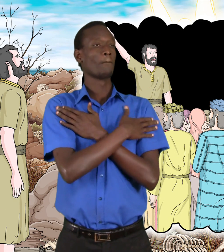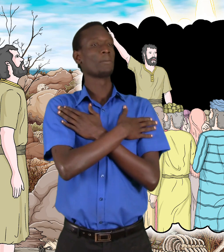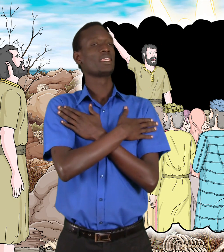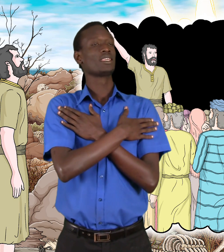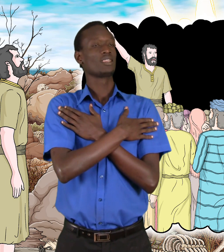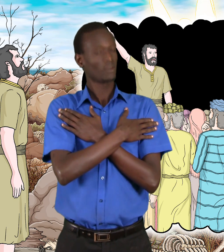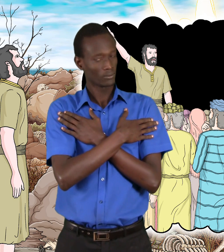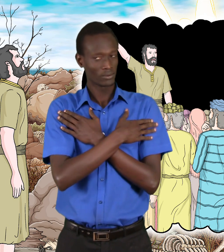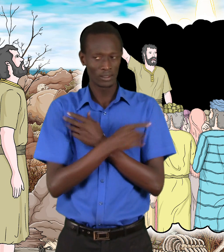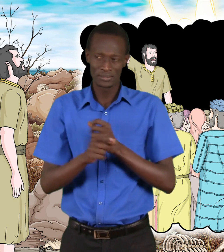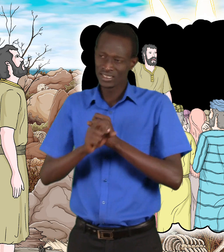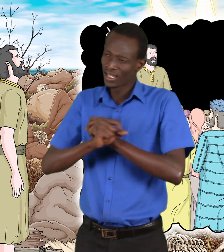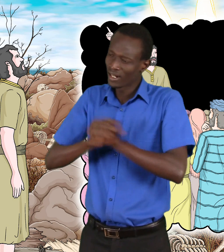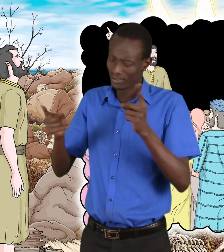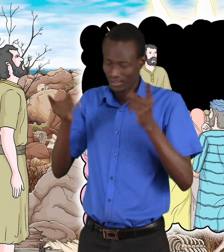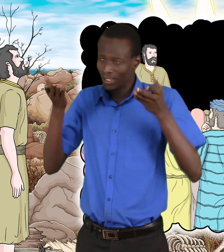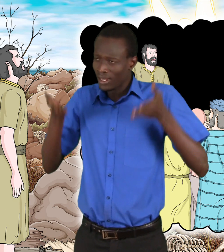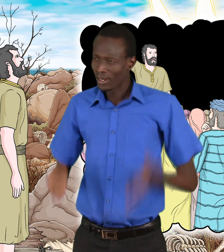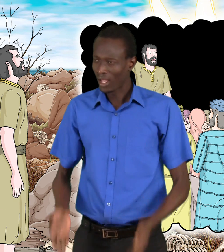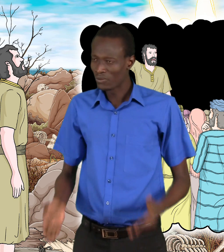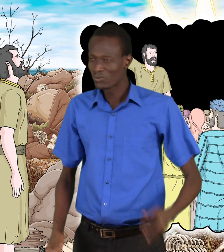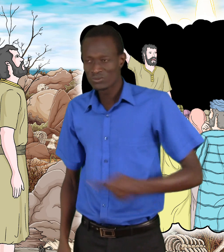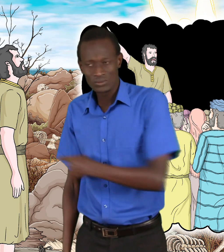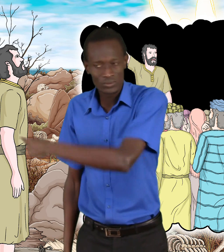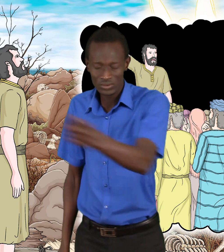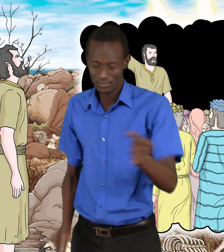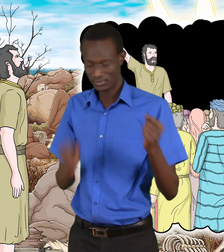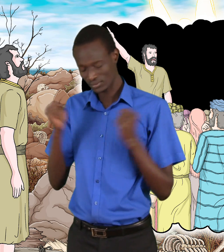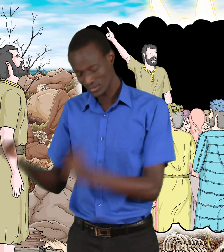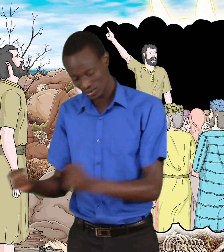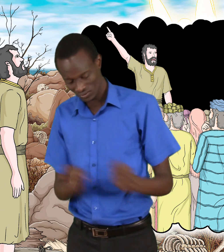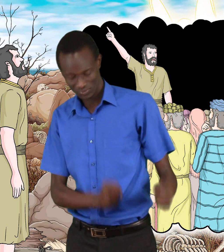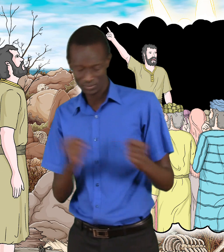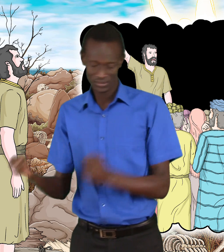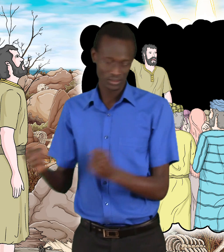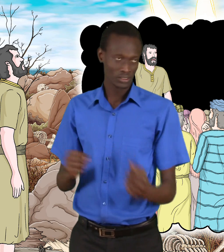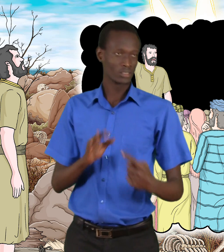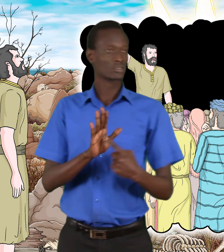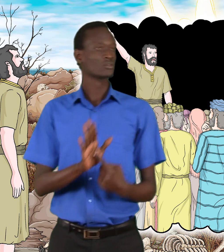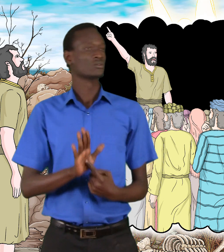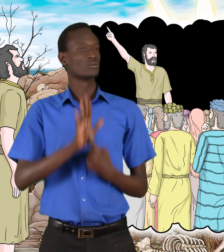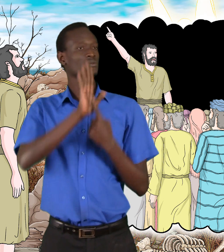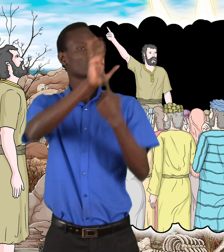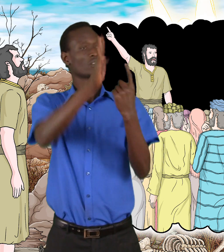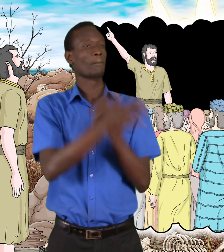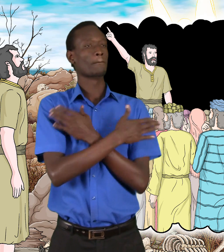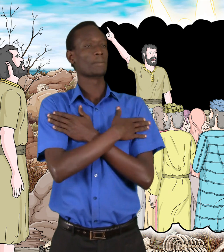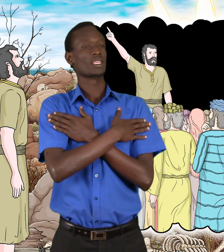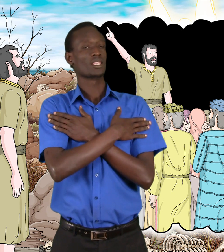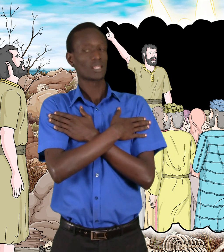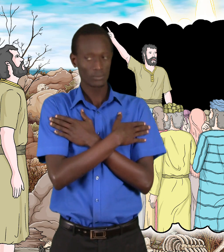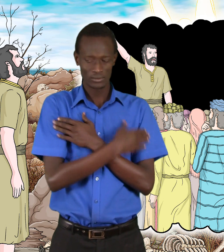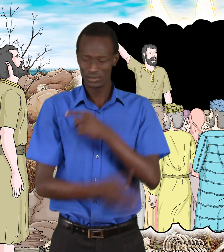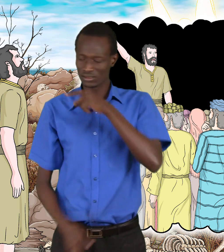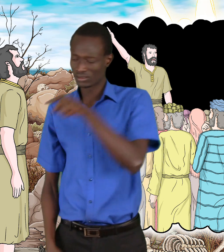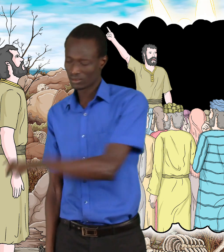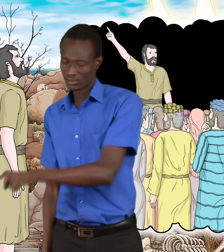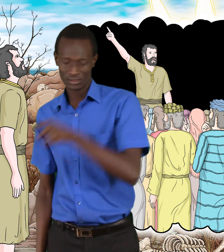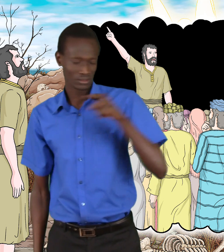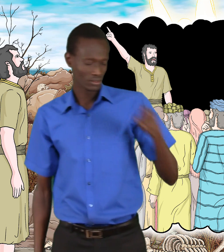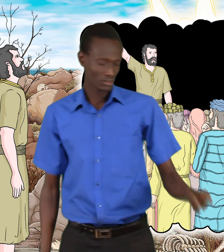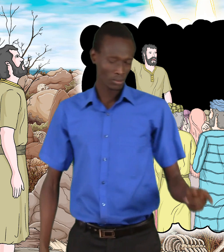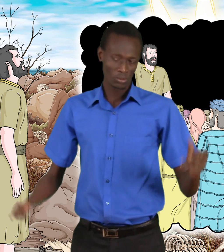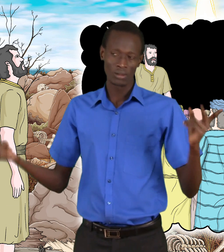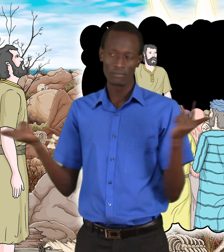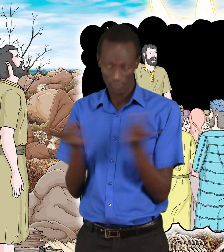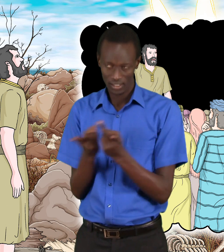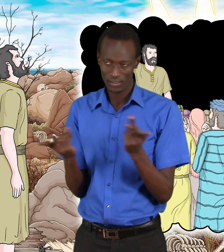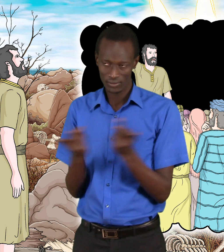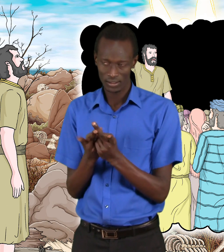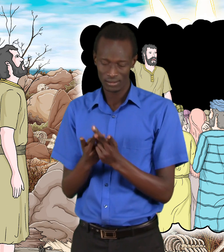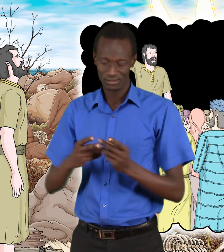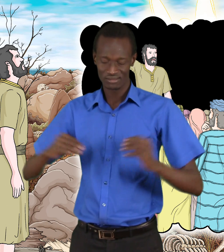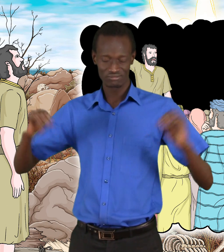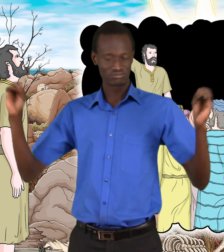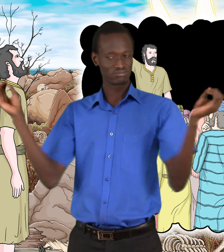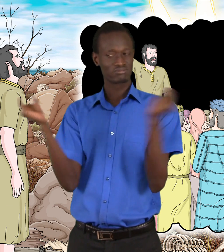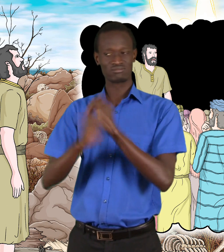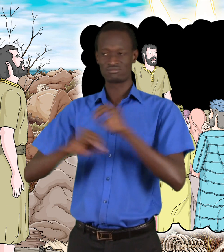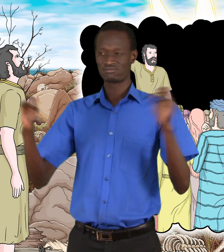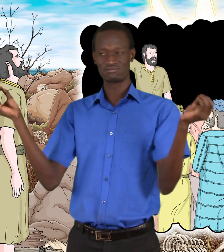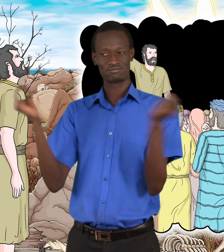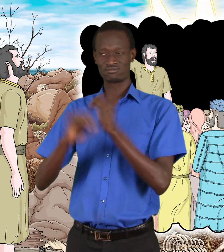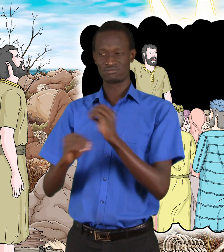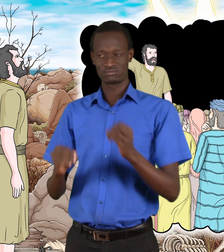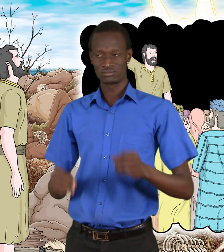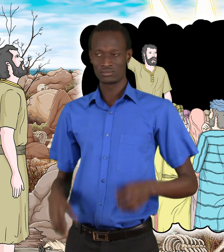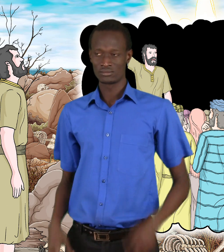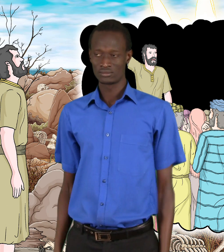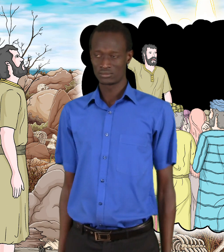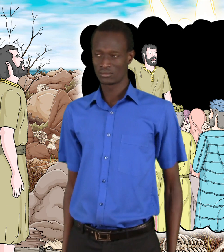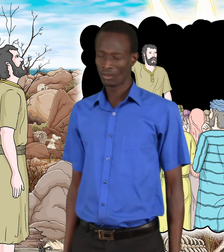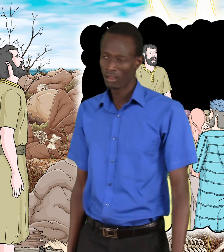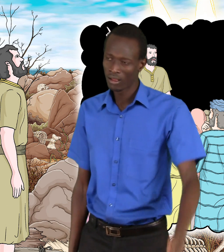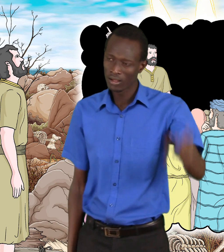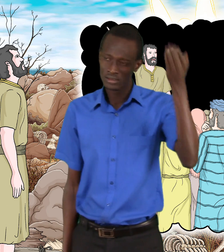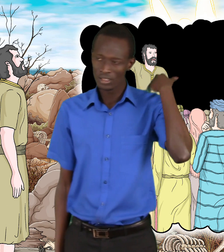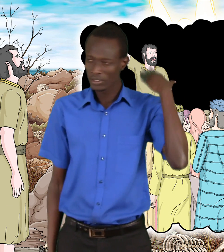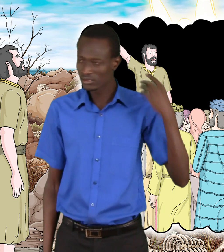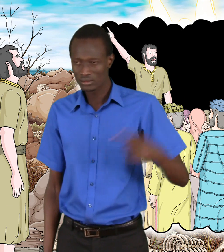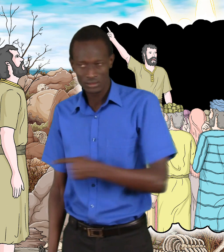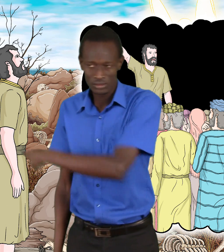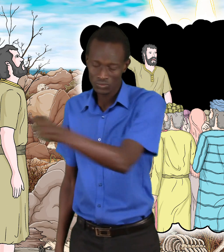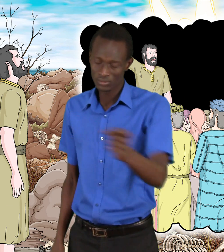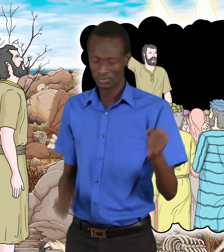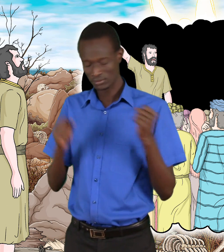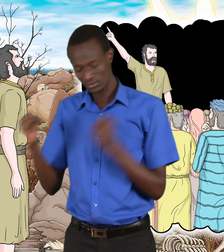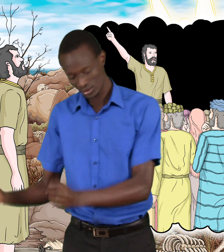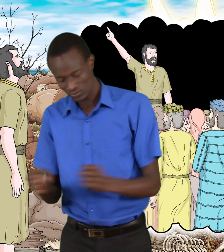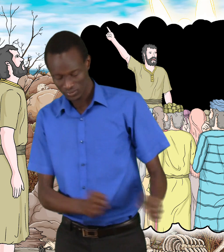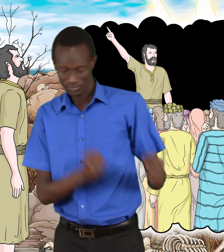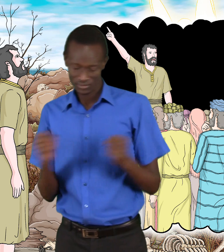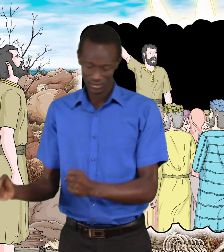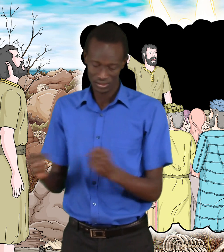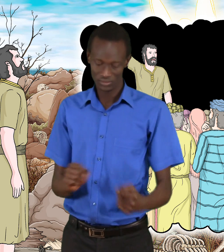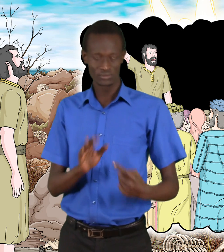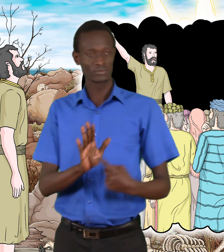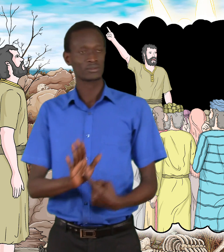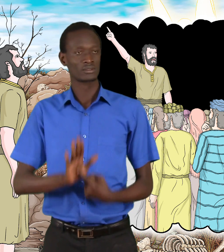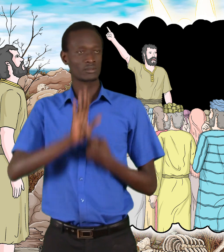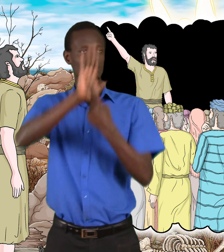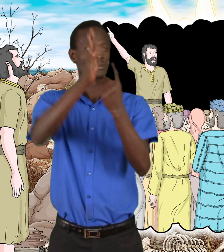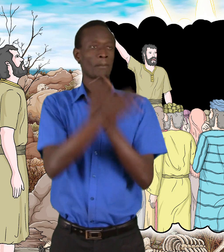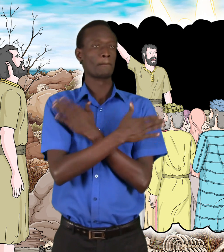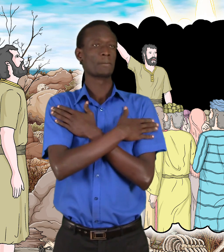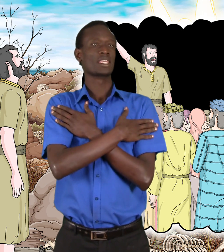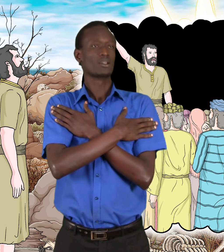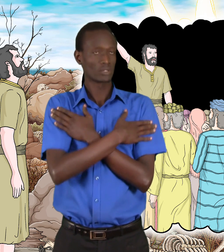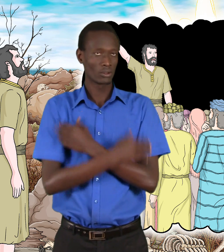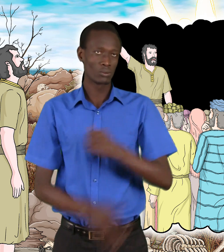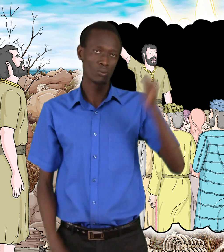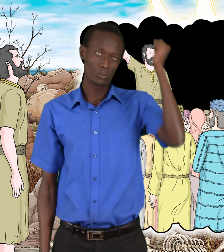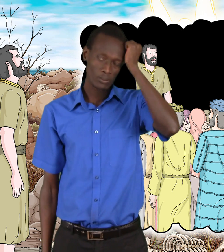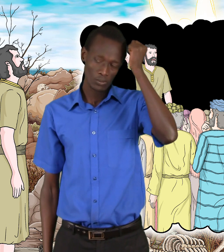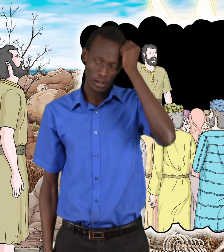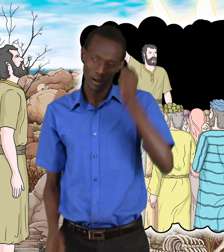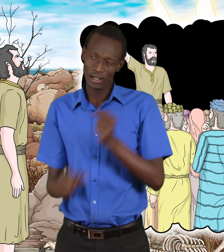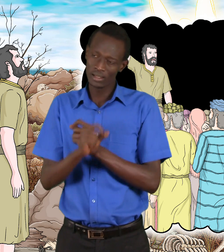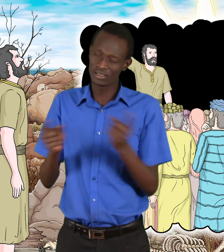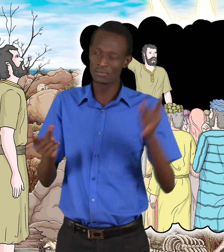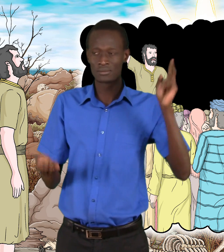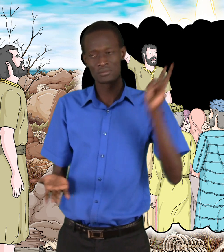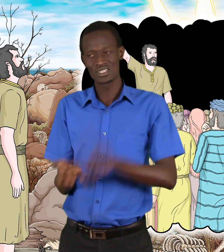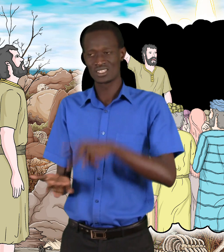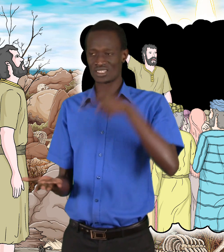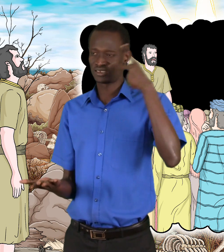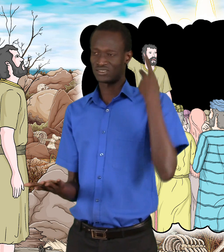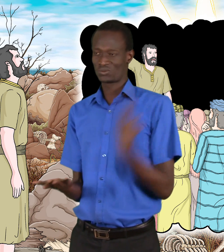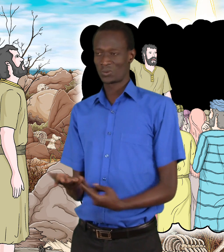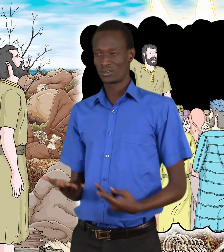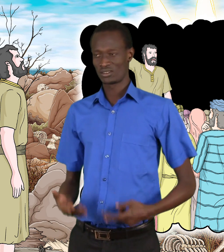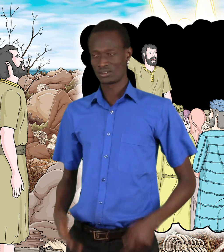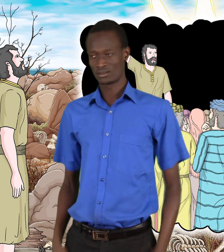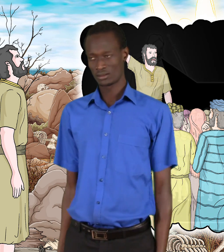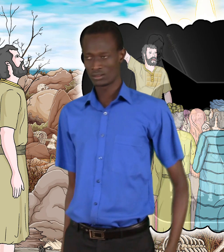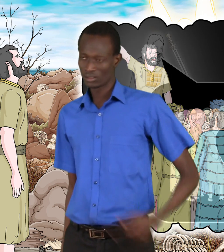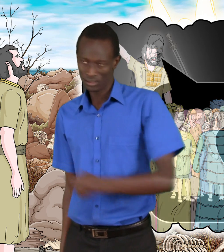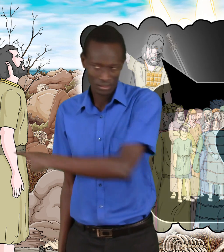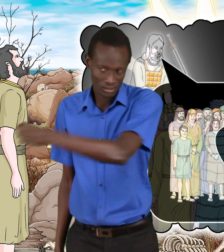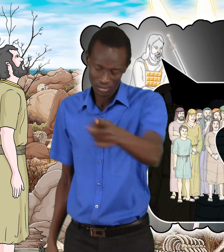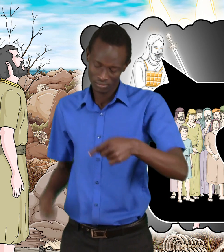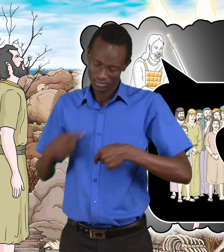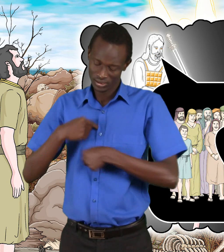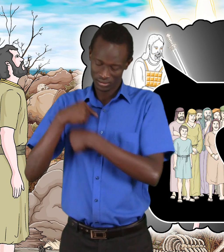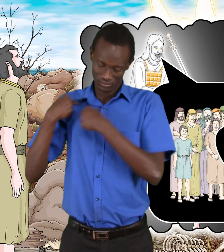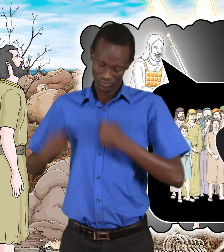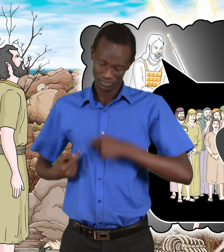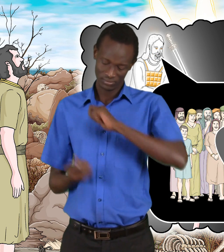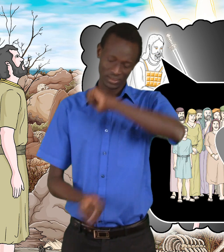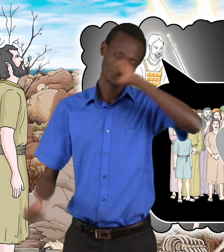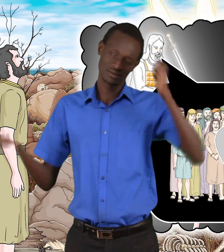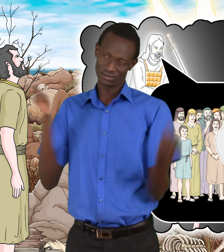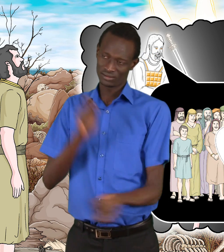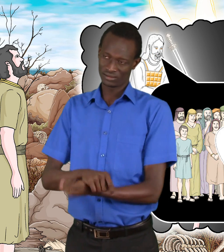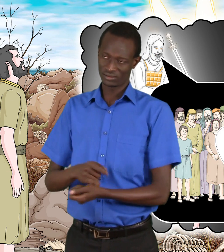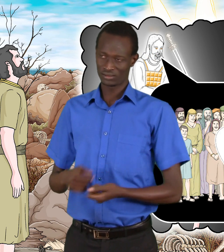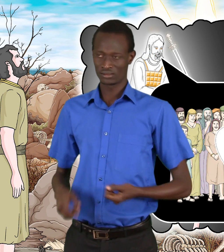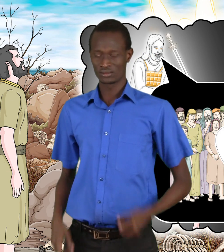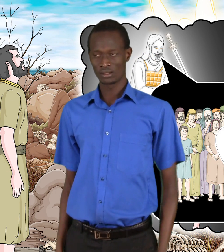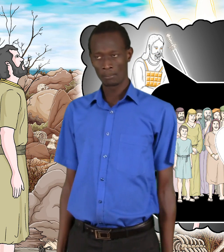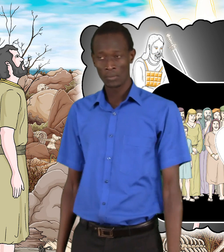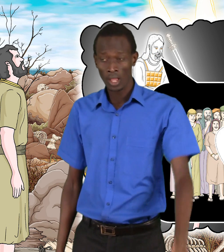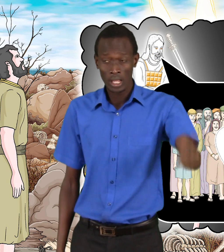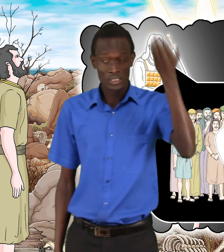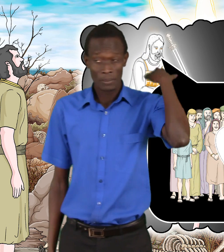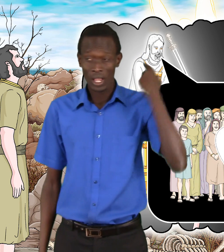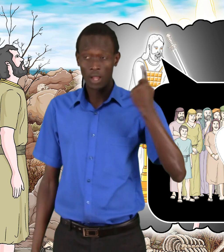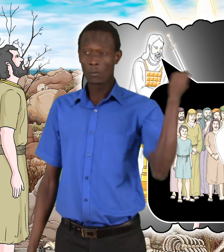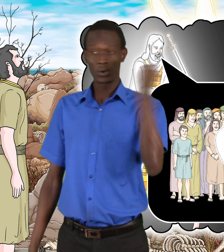But I have this against you: You have abandoned your first love.